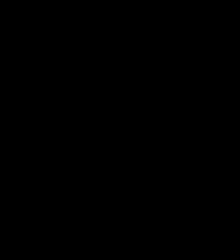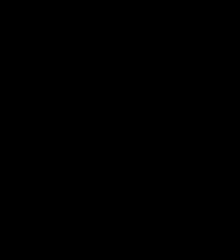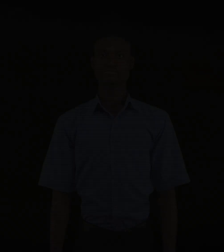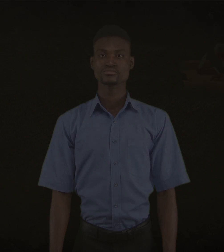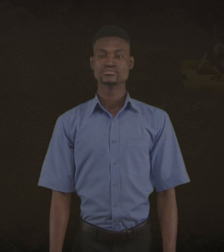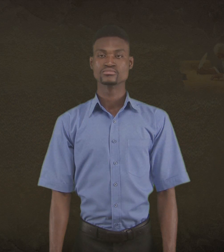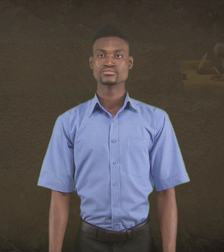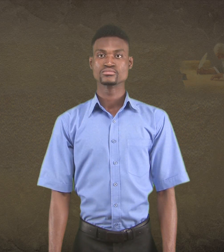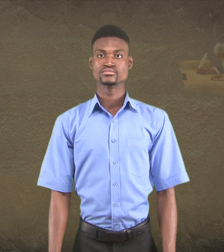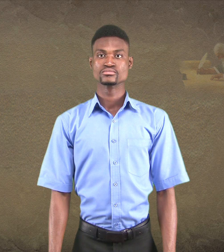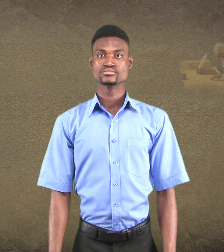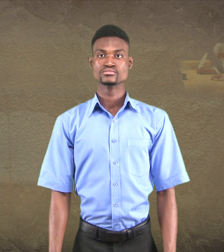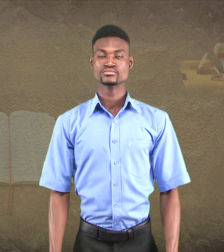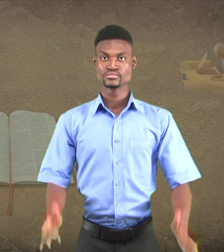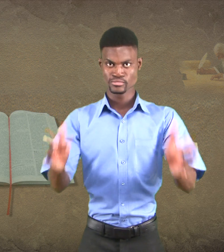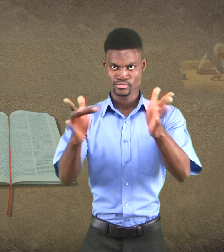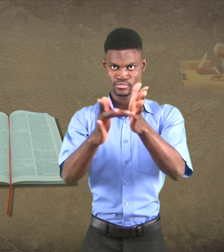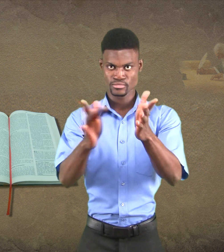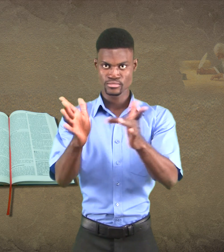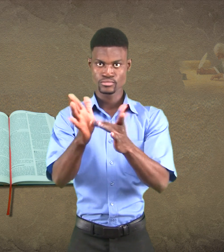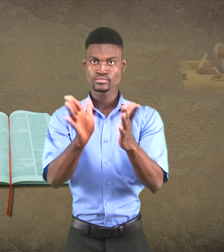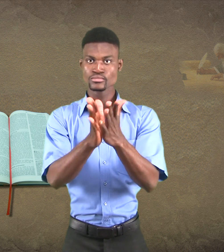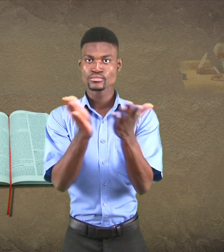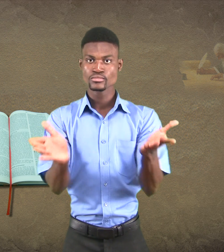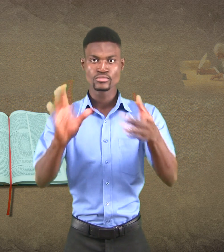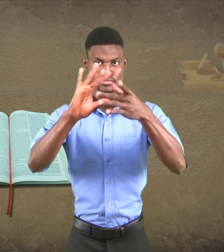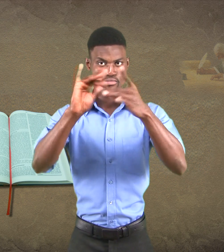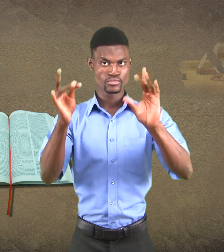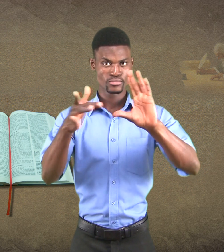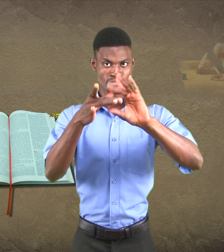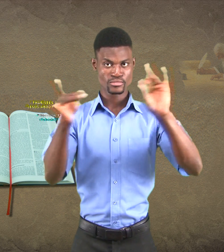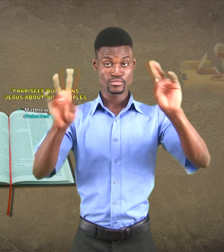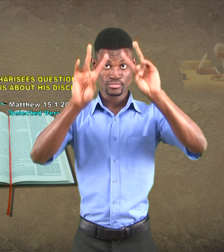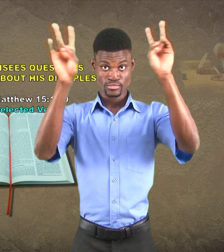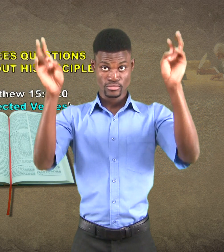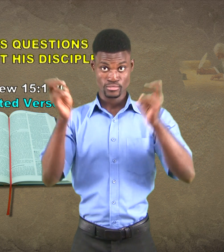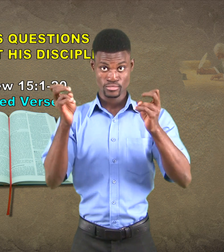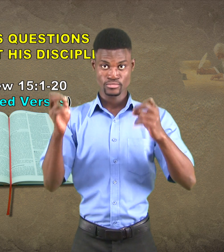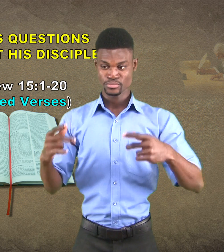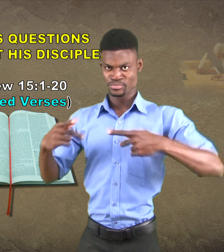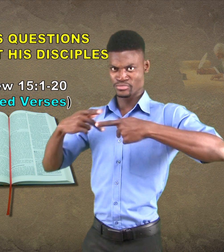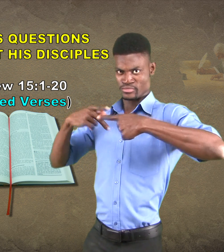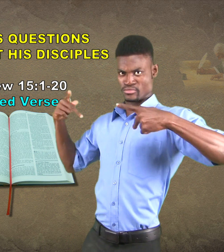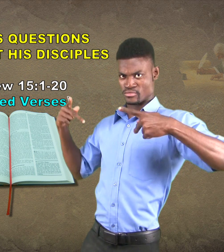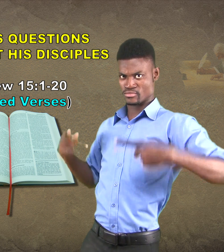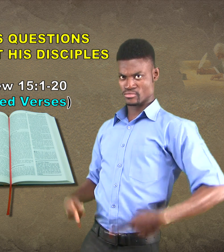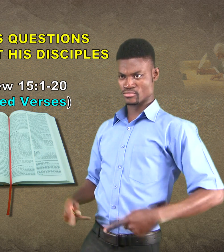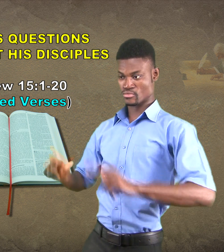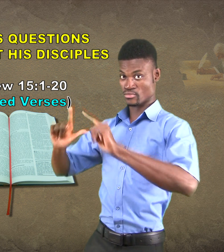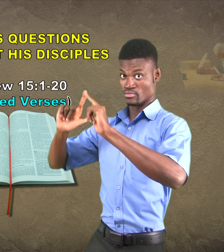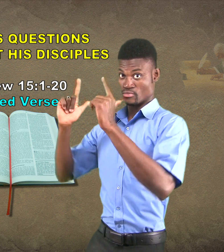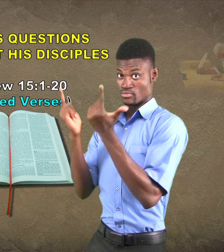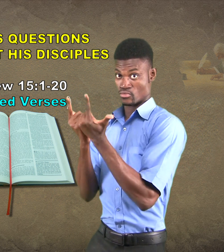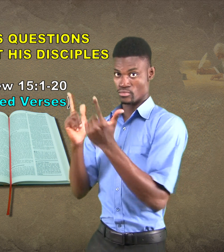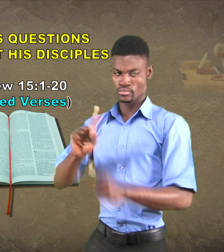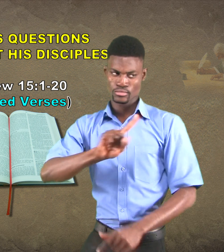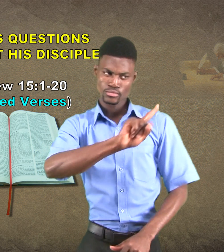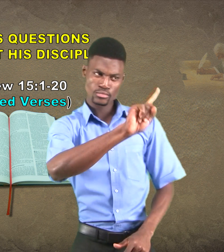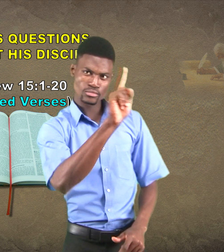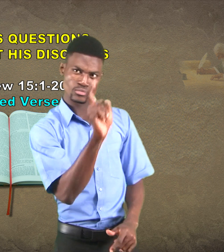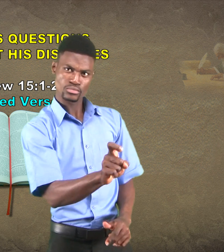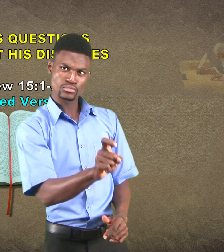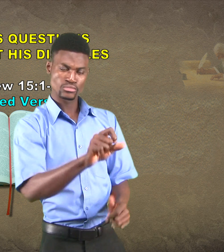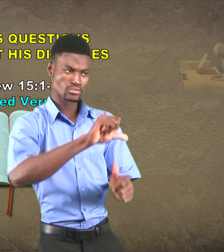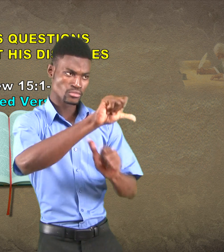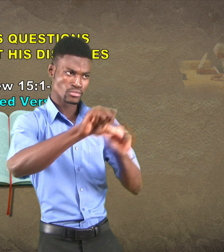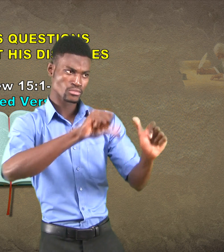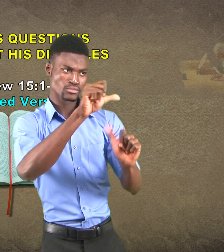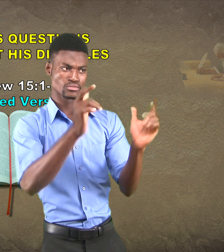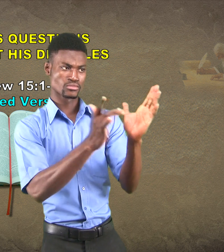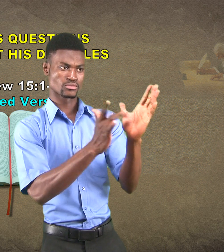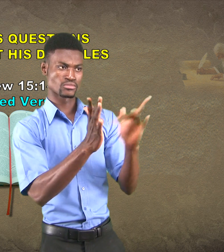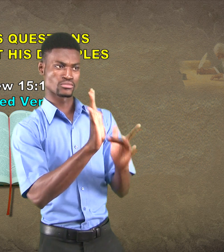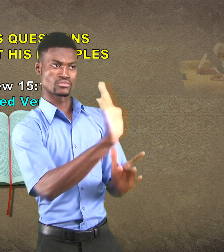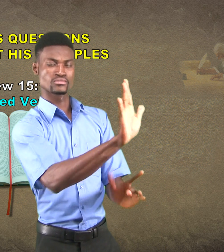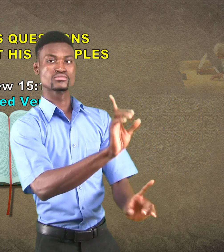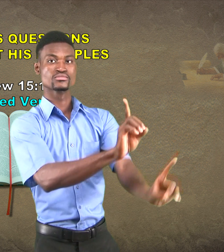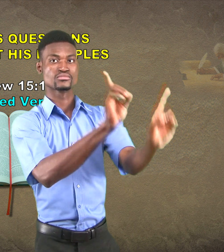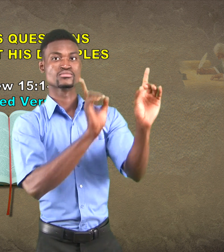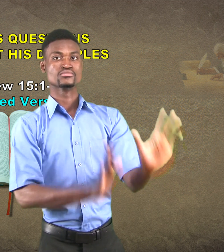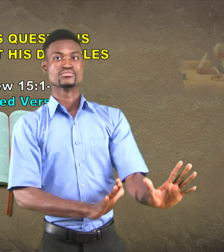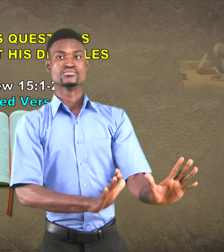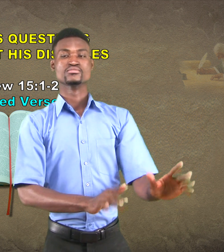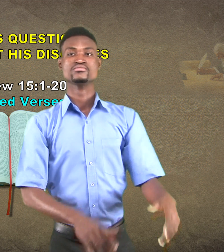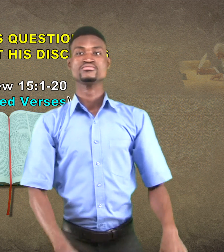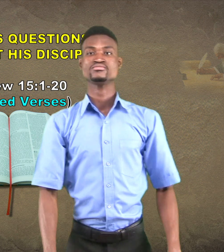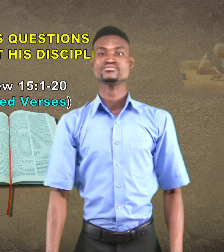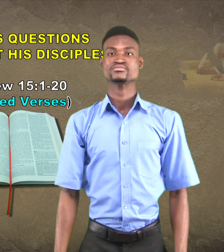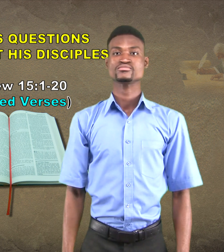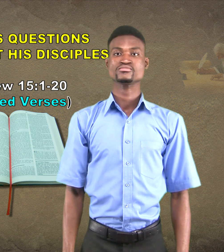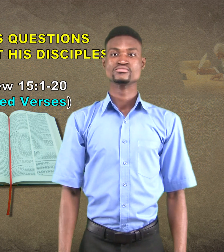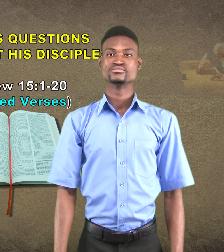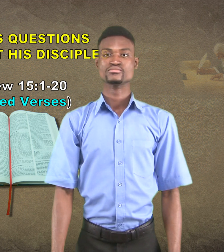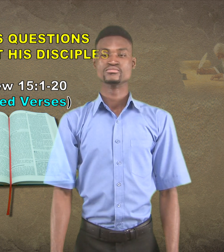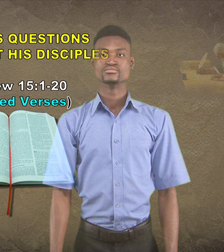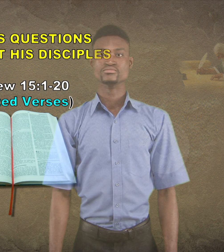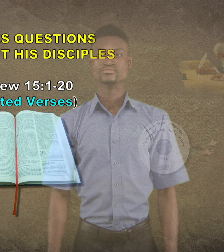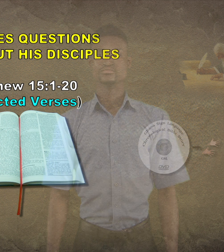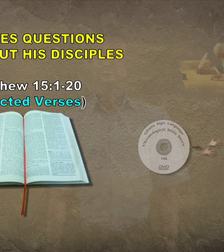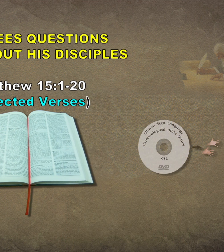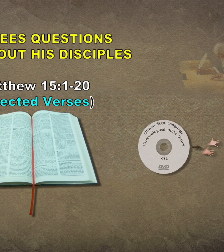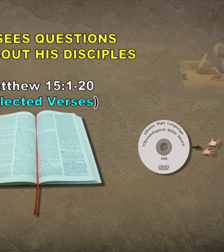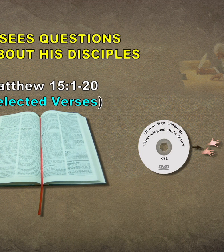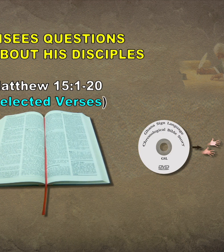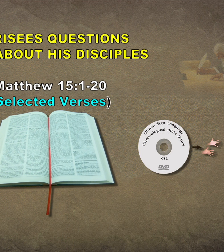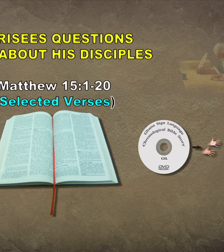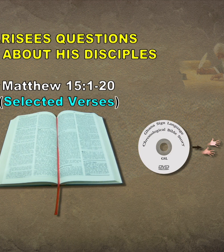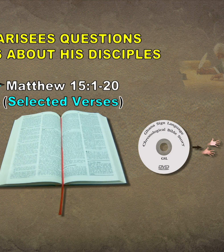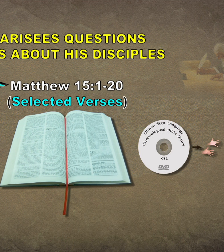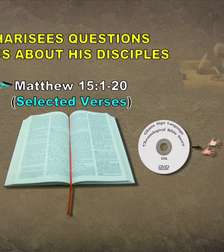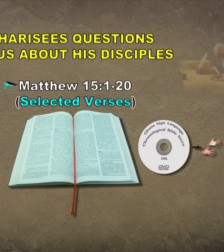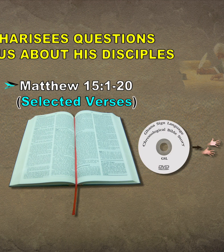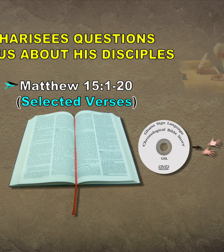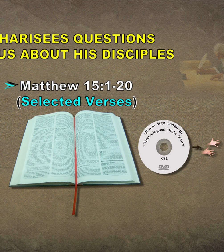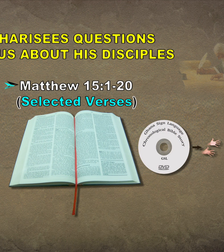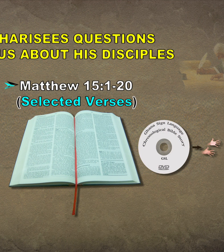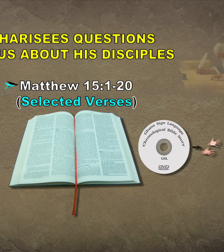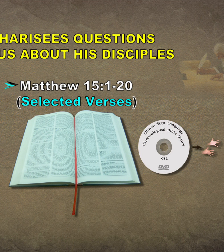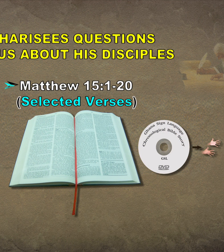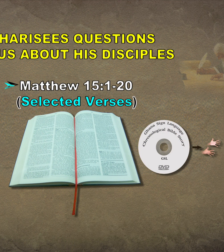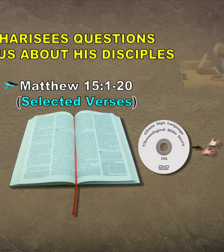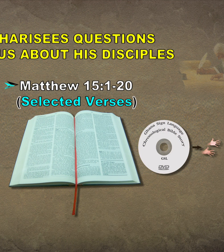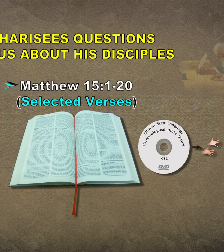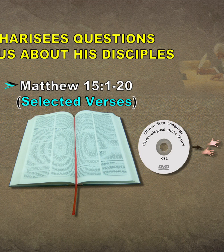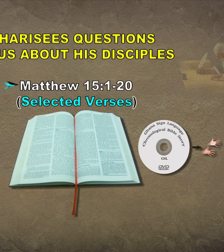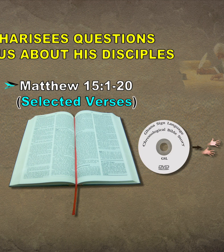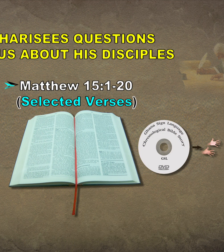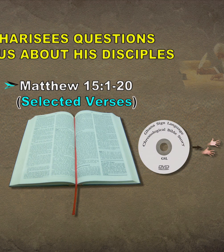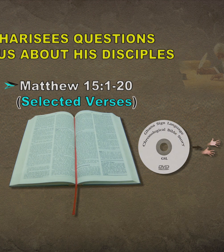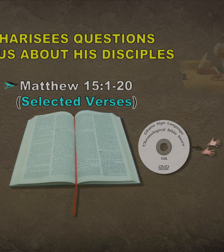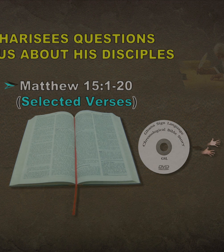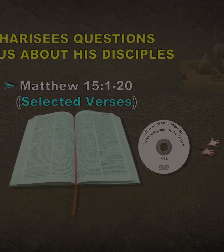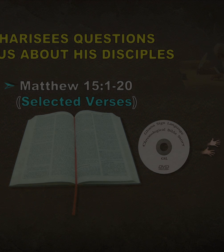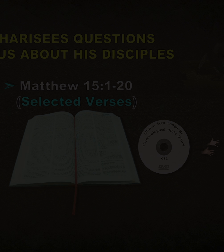Pharisees question Jesus' disciples